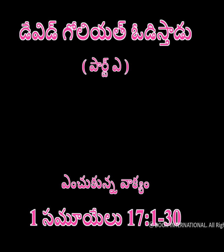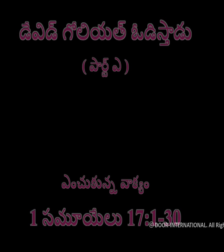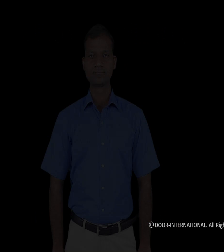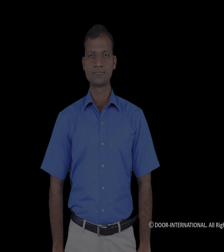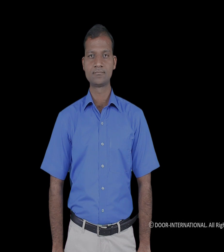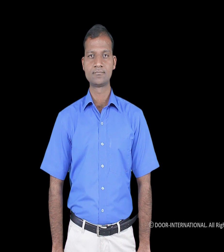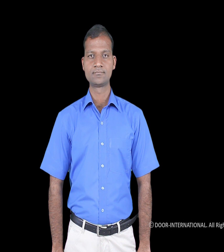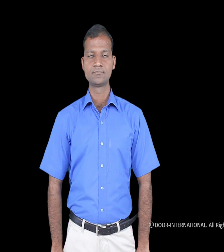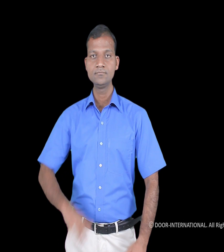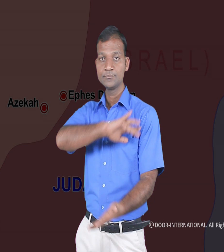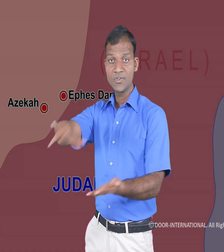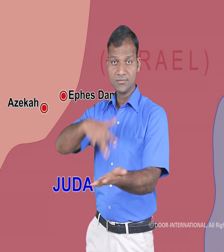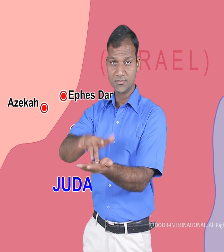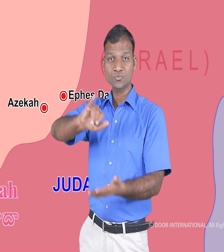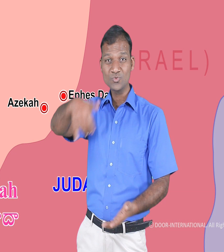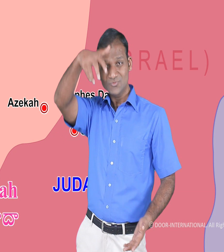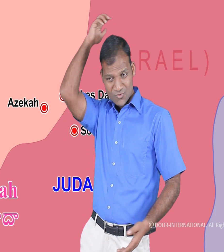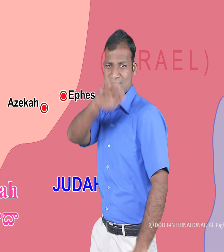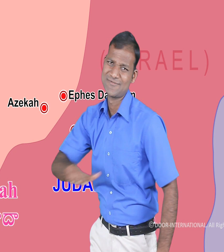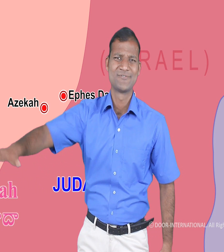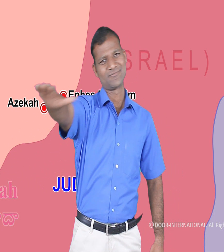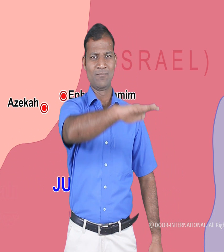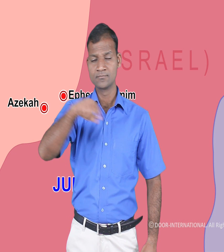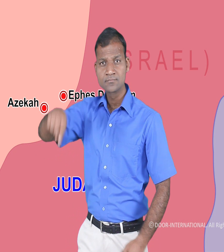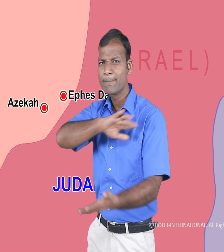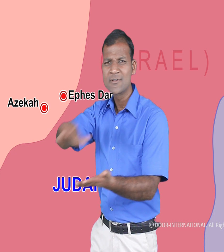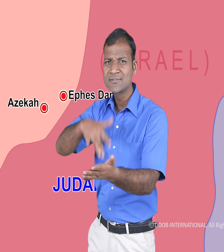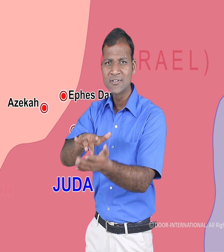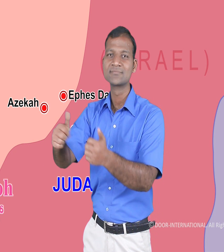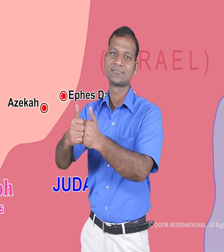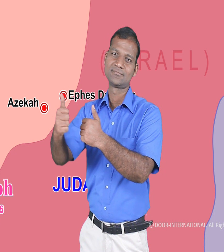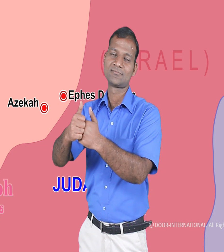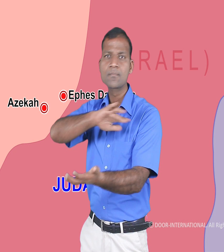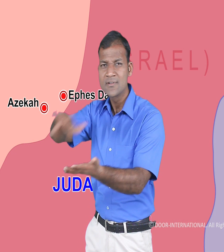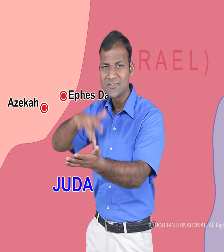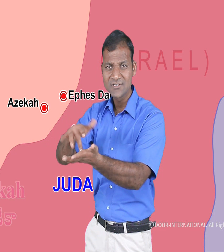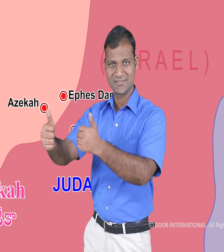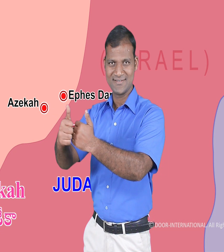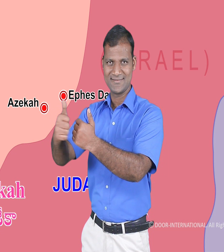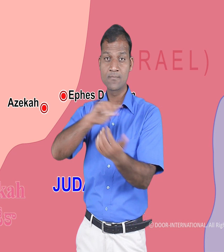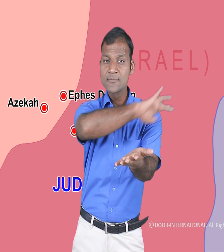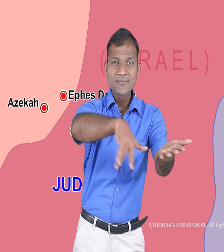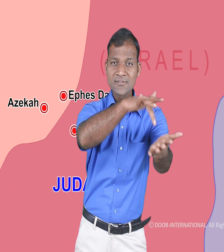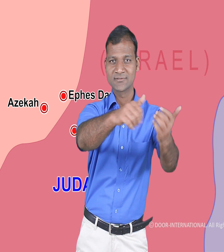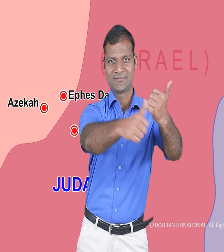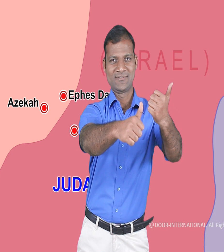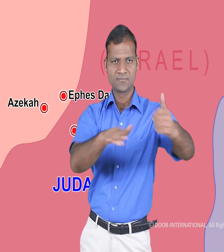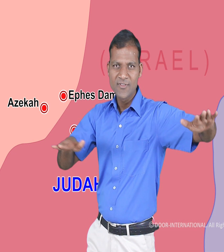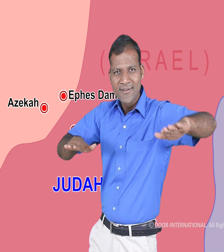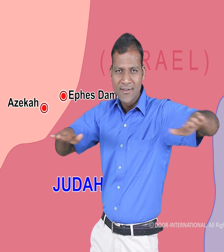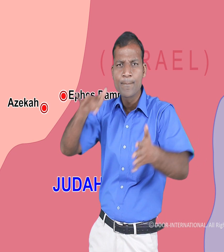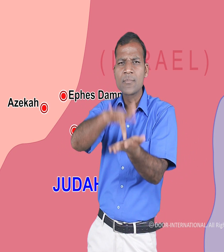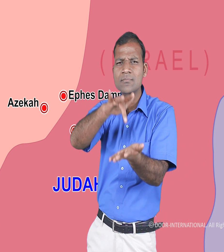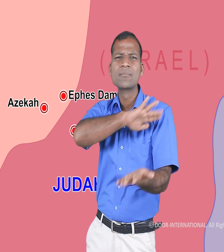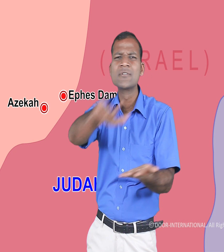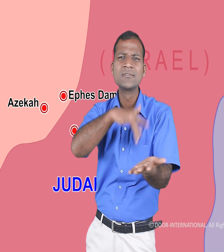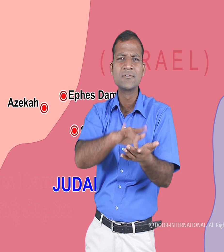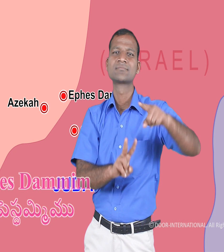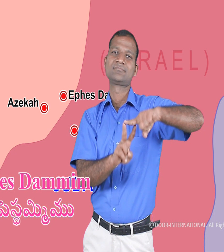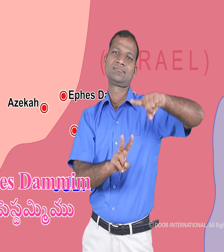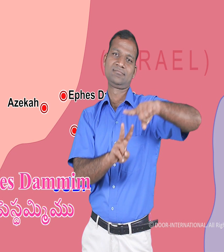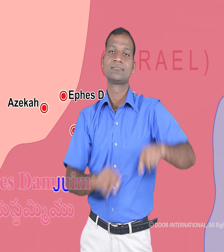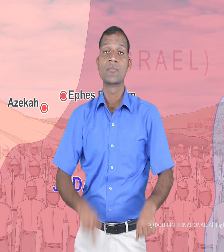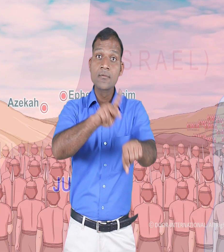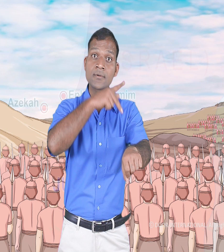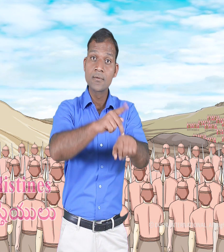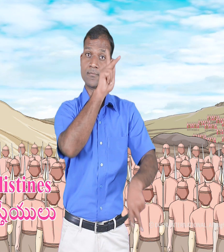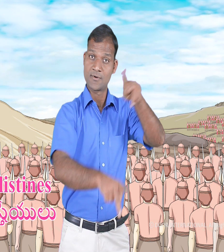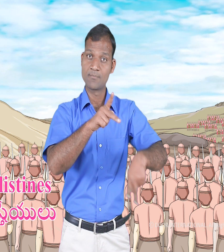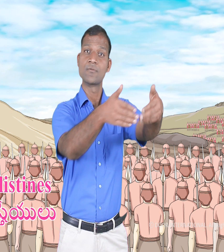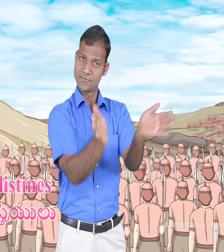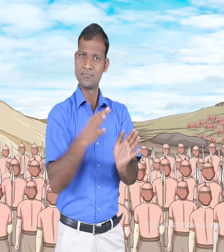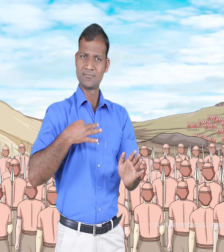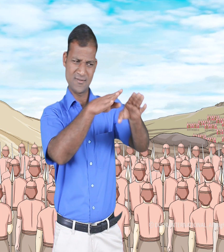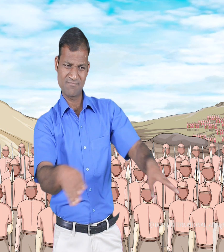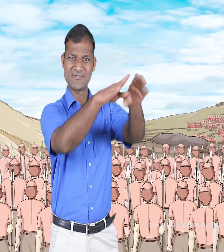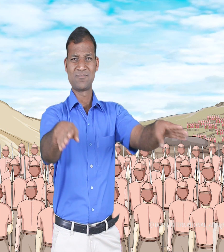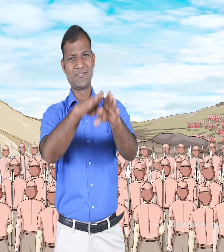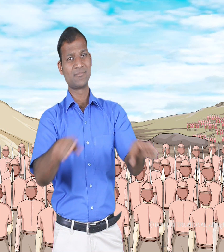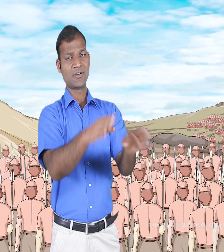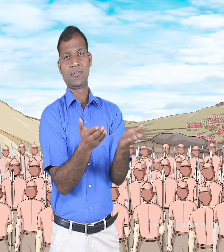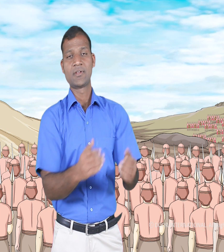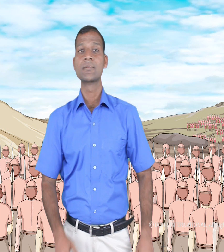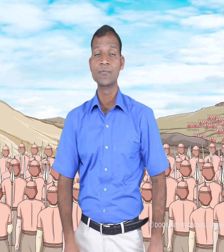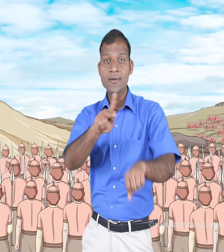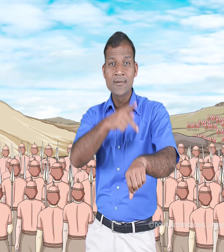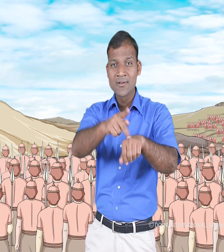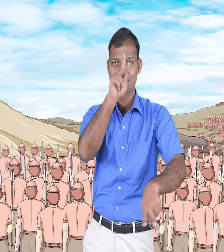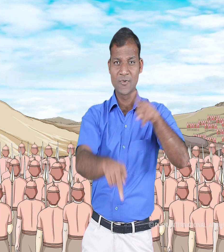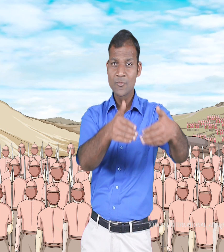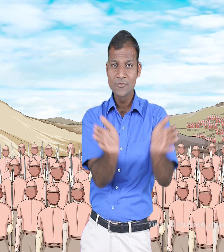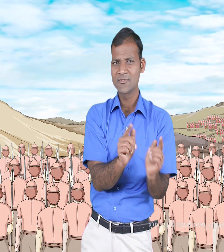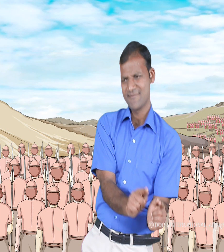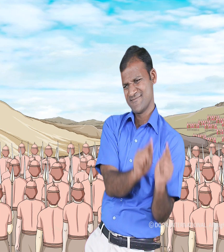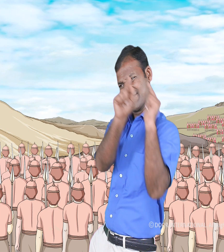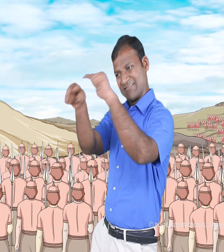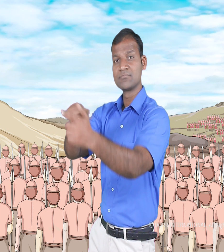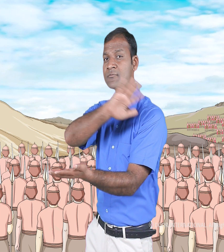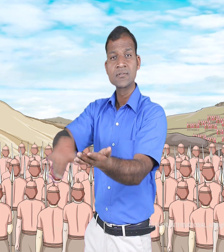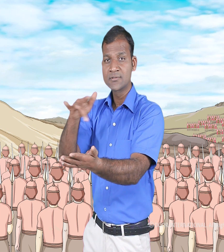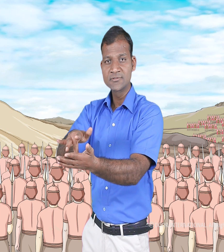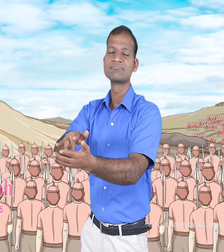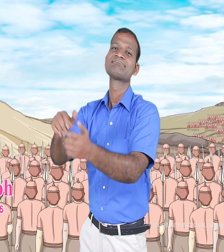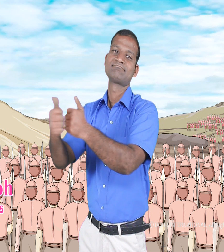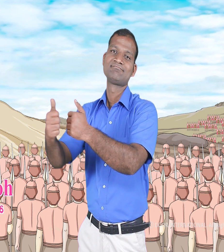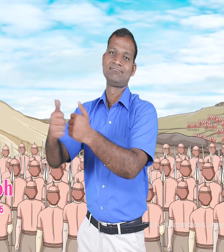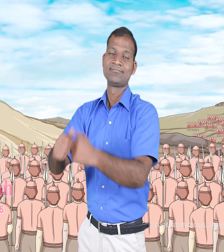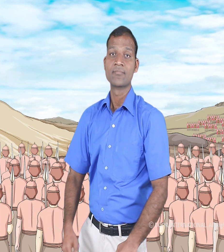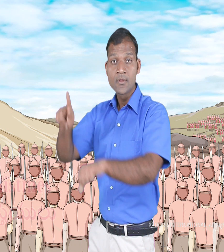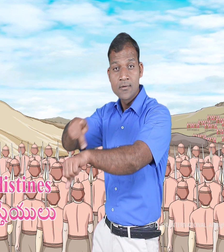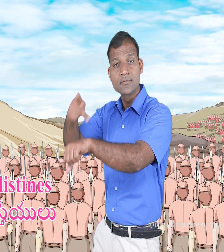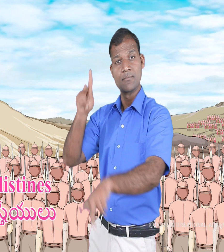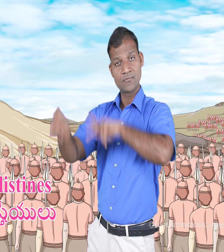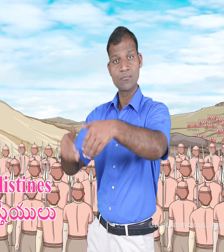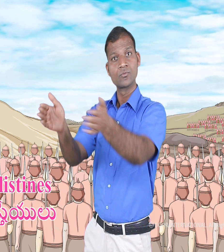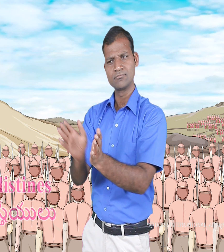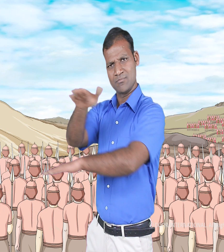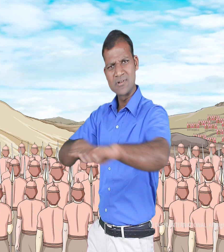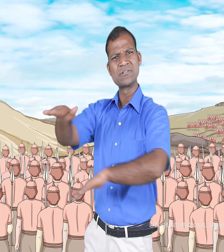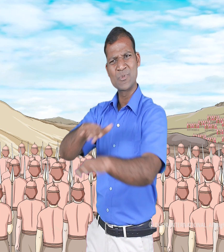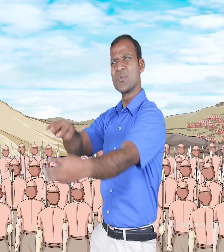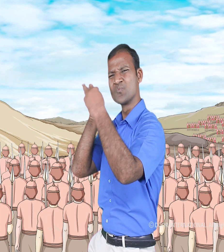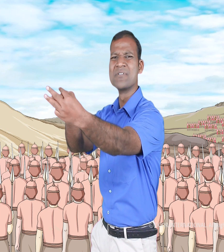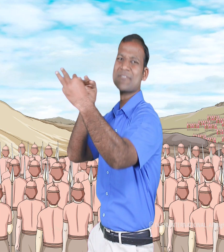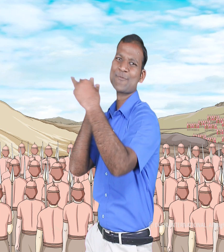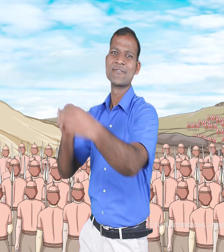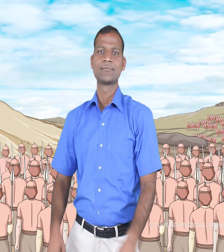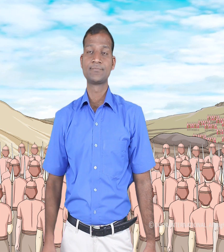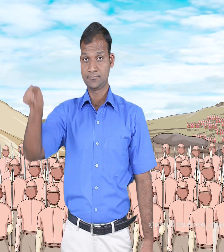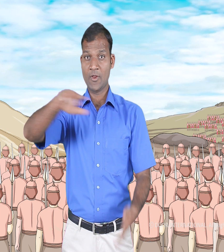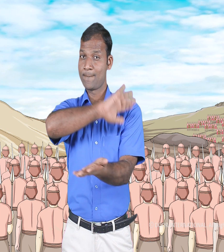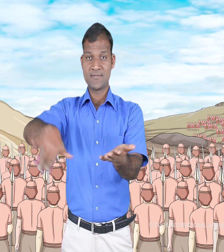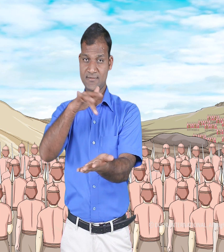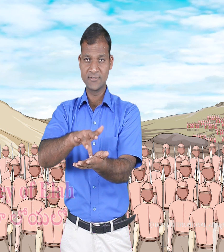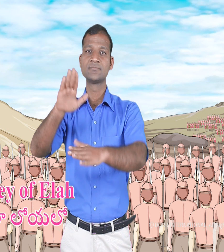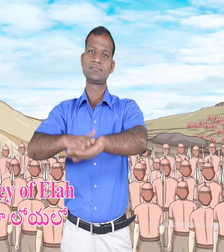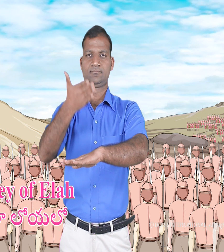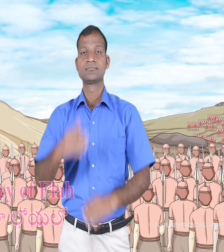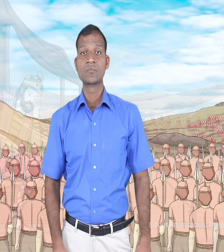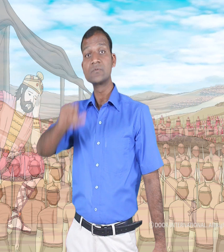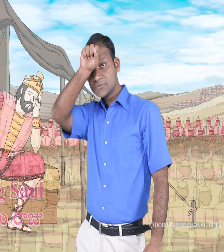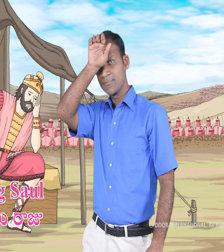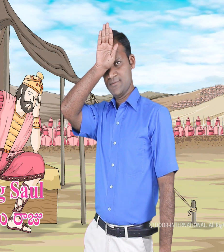Now the Philistines gathered their forces for war at Socoh in Judah, and they camped between Socoh and Azekah in Ephes-dammim.